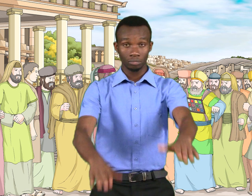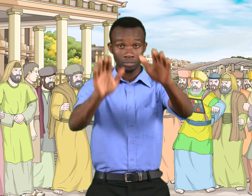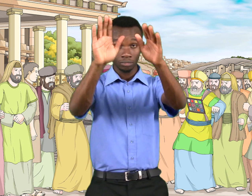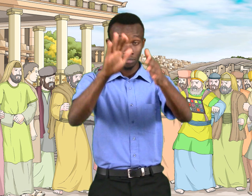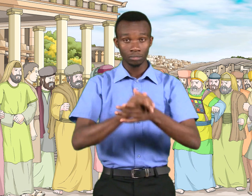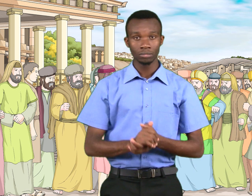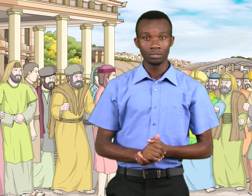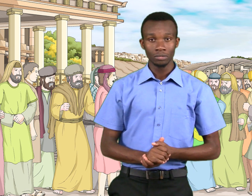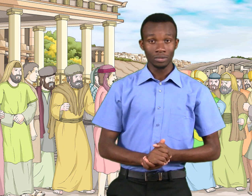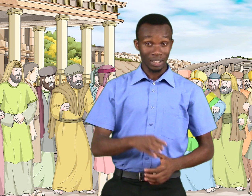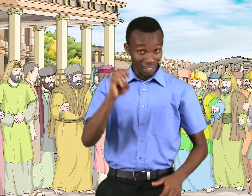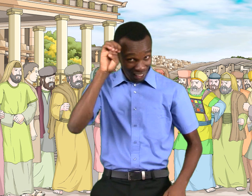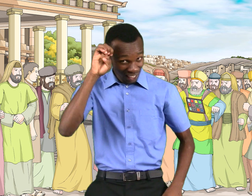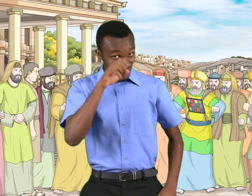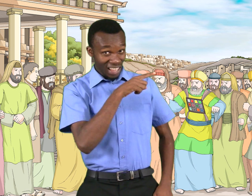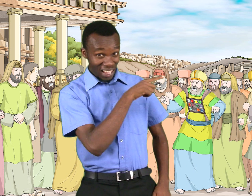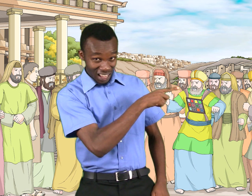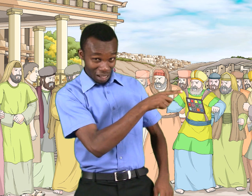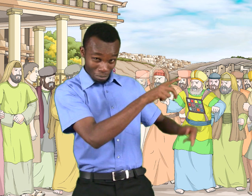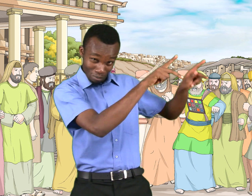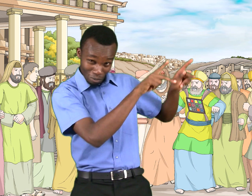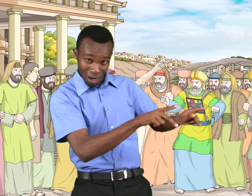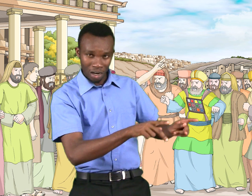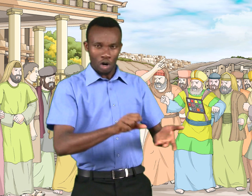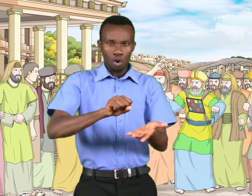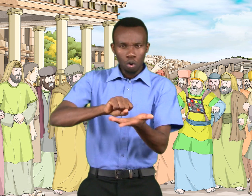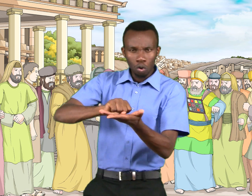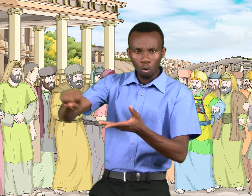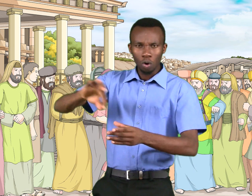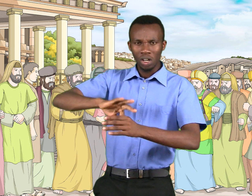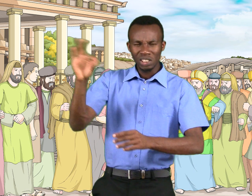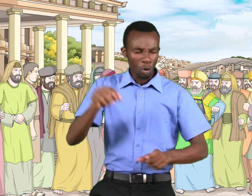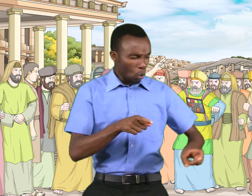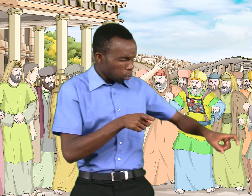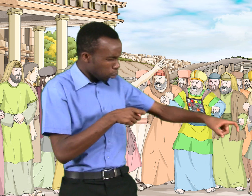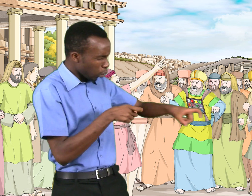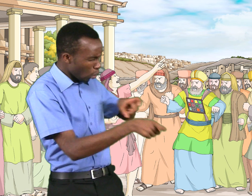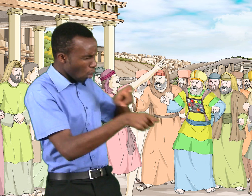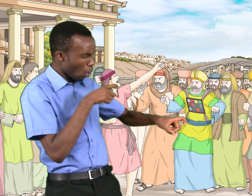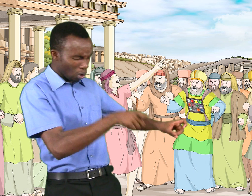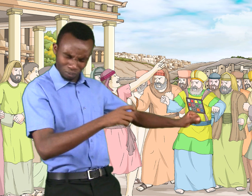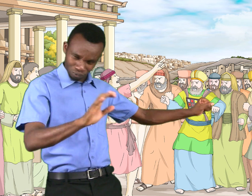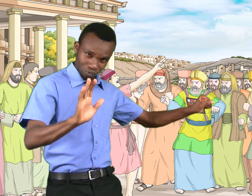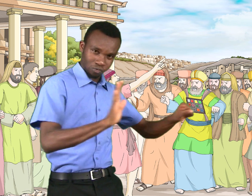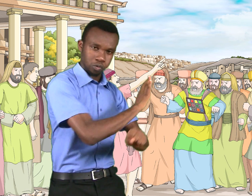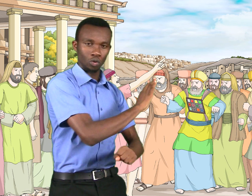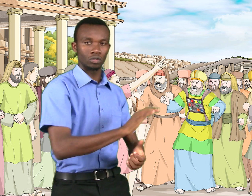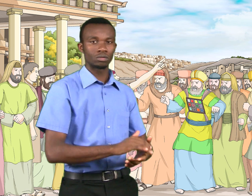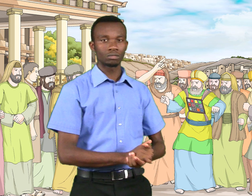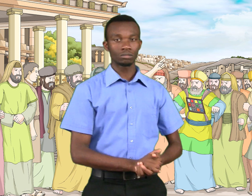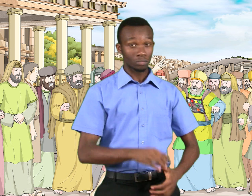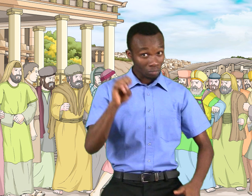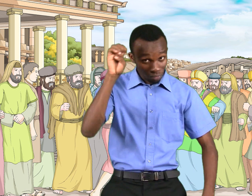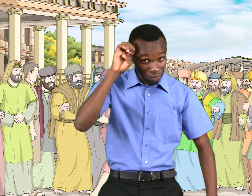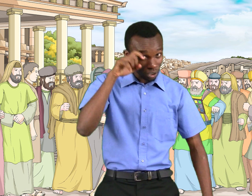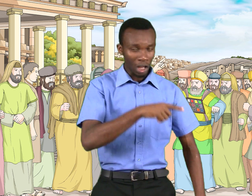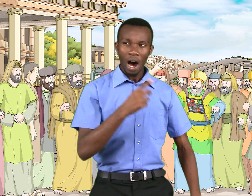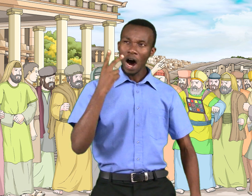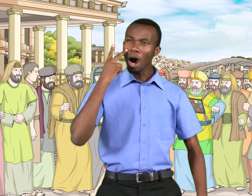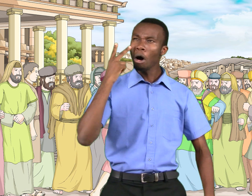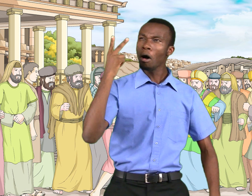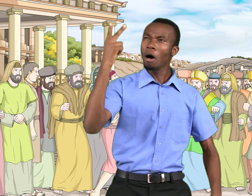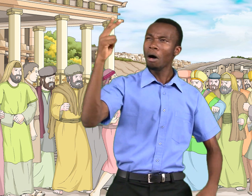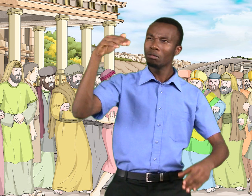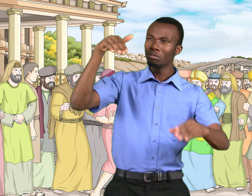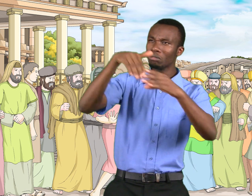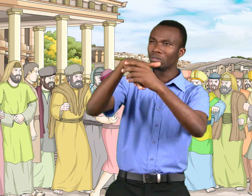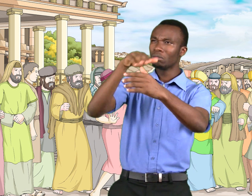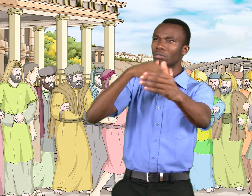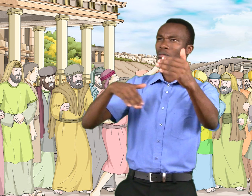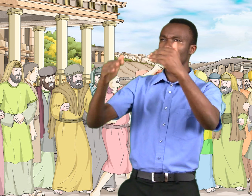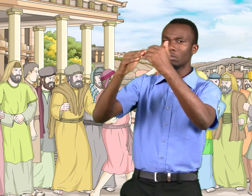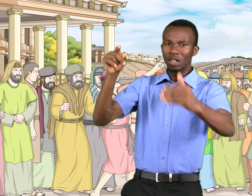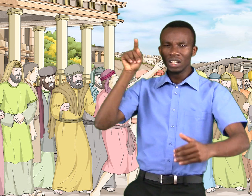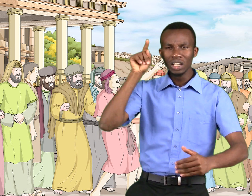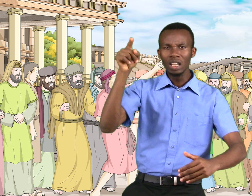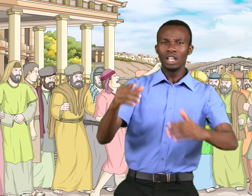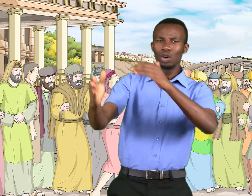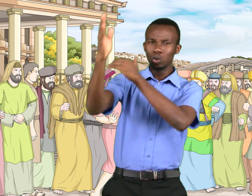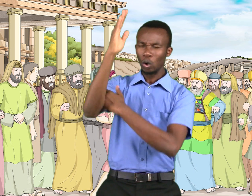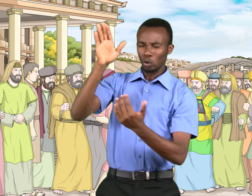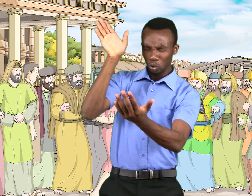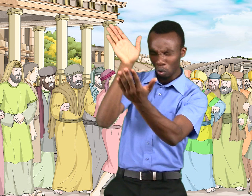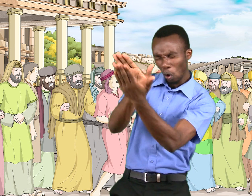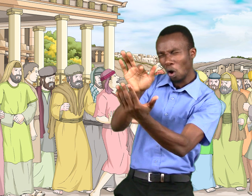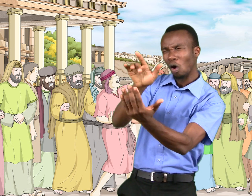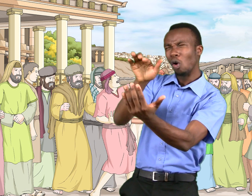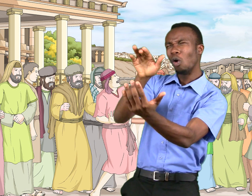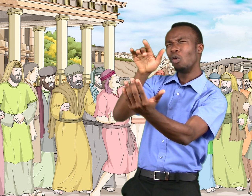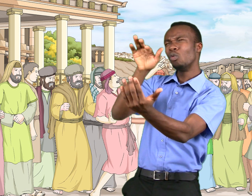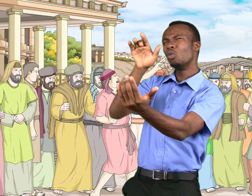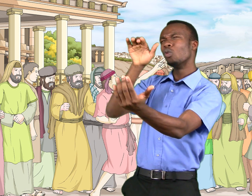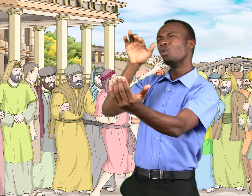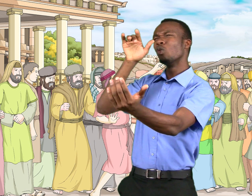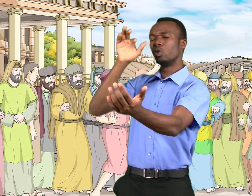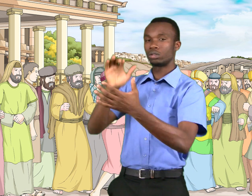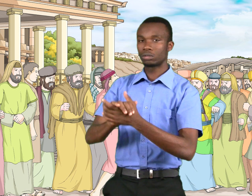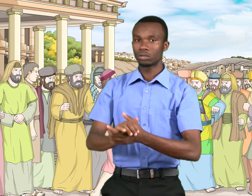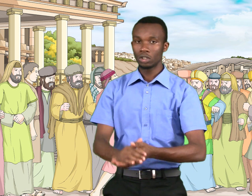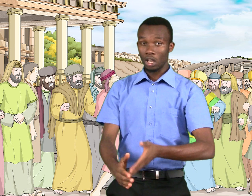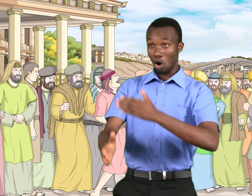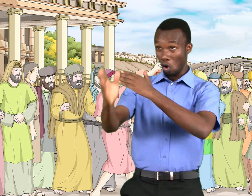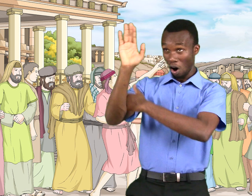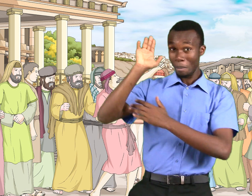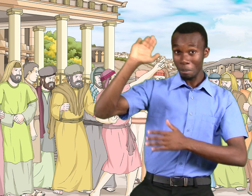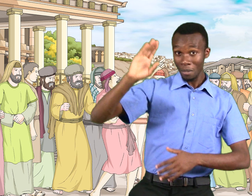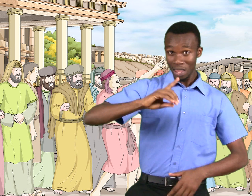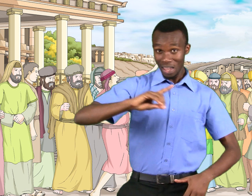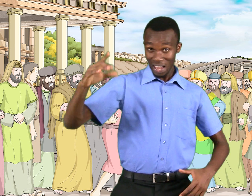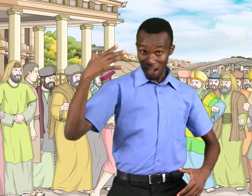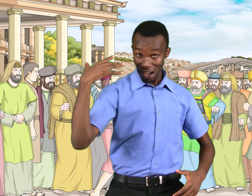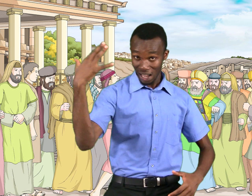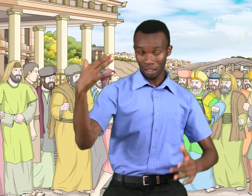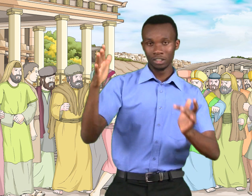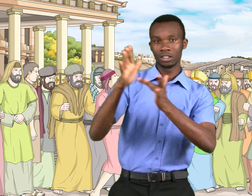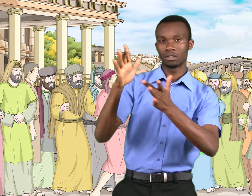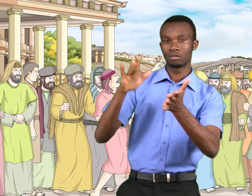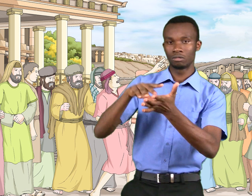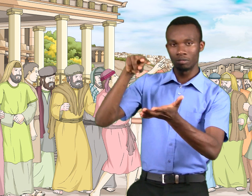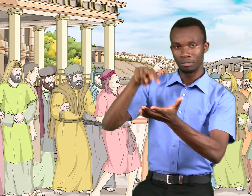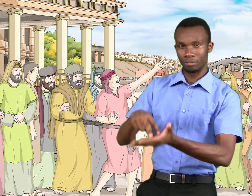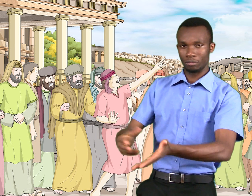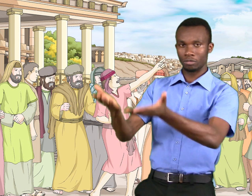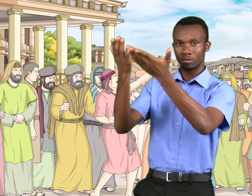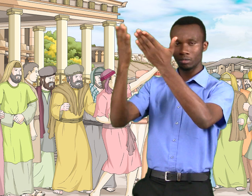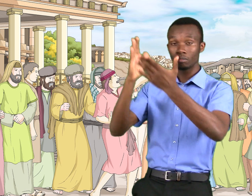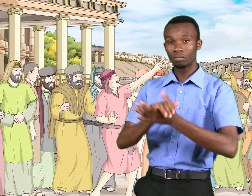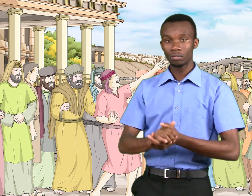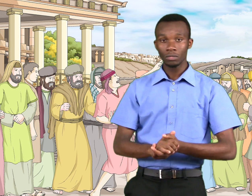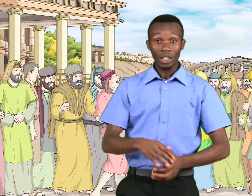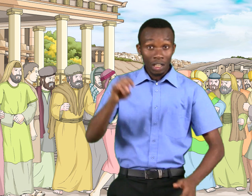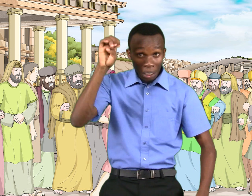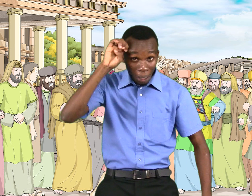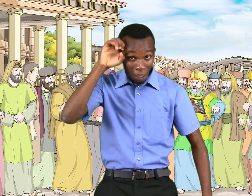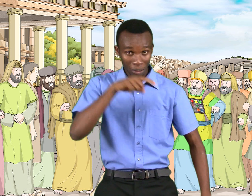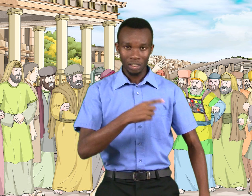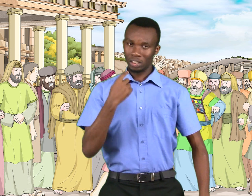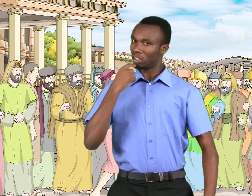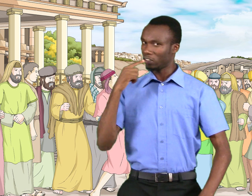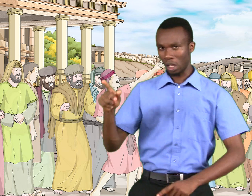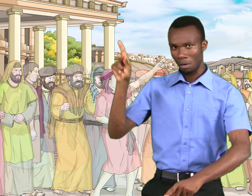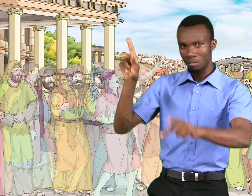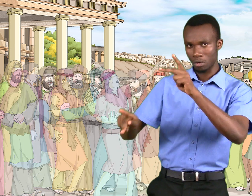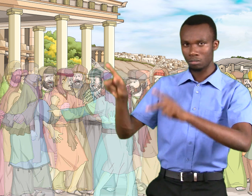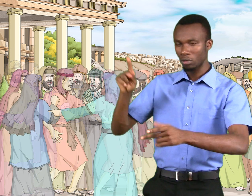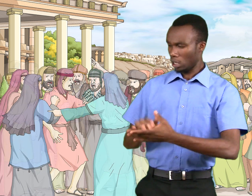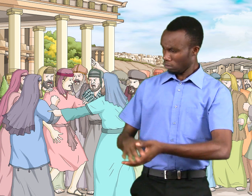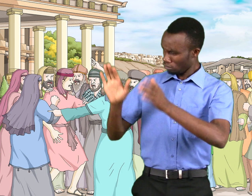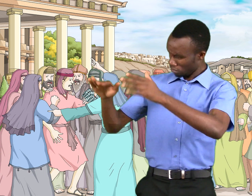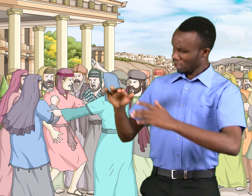But Stephen, full of the Holy Spirit, looked intently into heaven and saw the glory of God and Jesus standing at the right hand of God. “Look,” he said, “I see heaven open and the Son of Man standing at the right hand of God.”